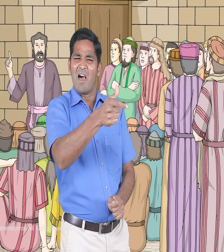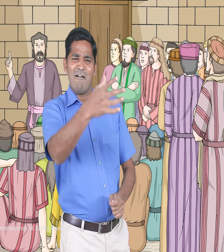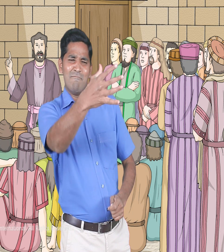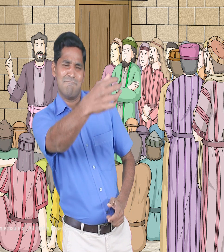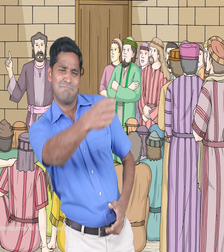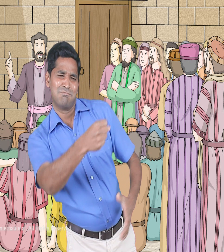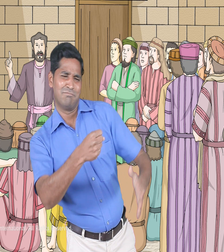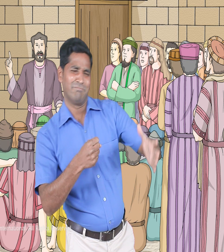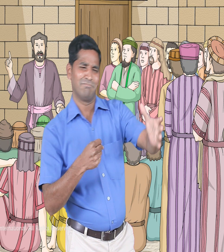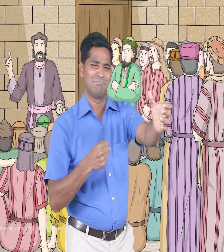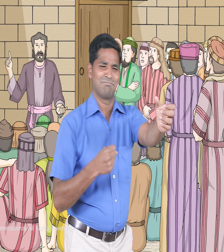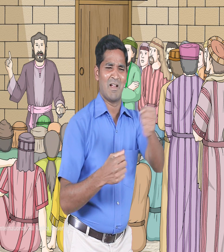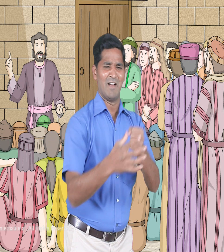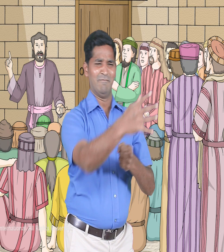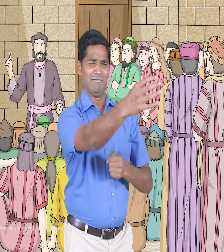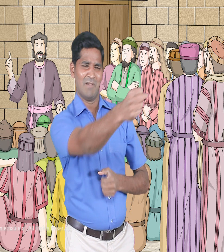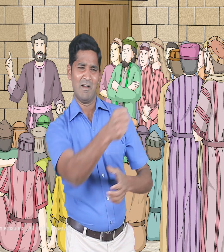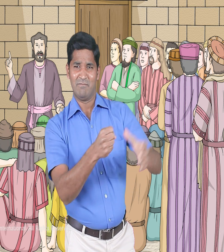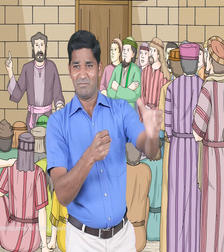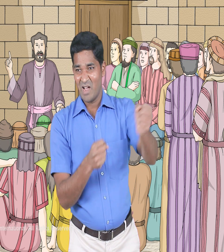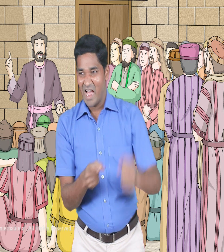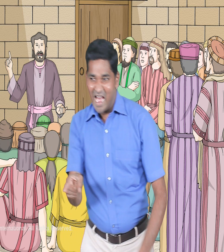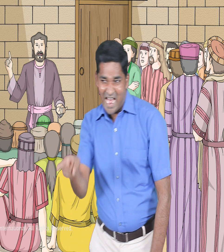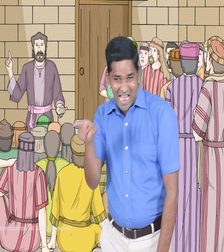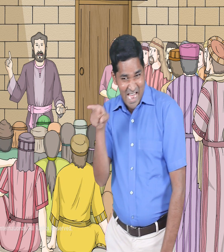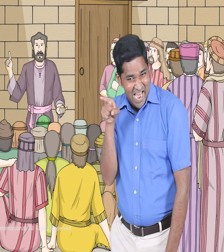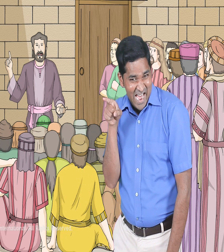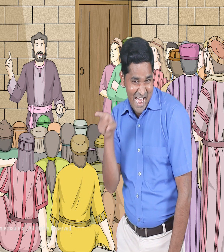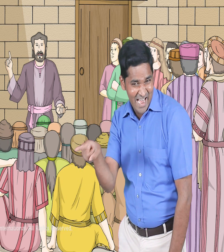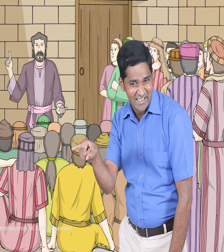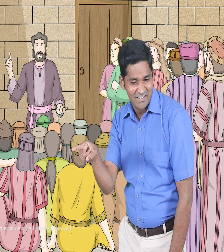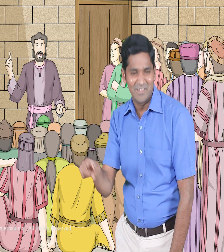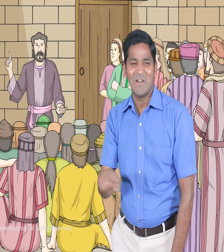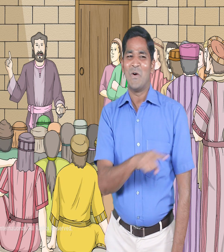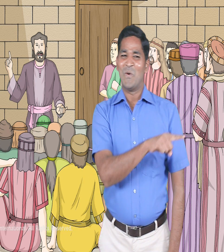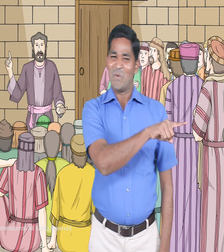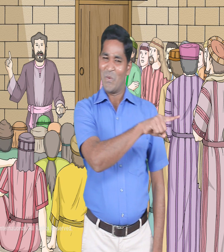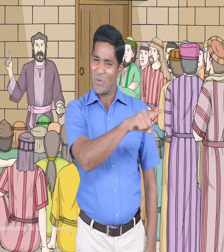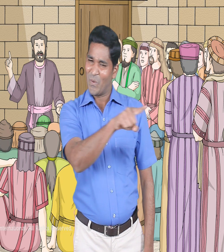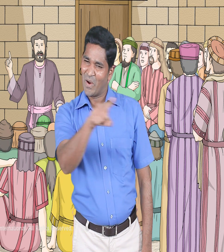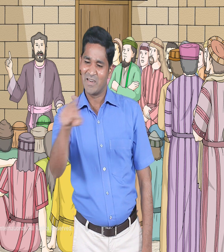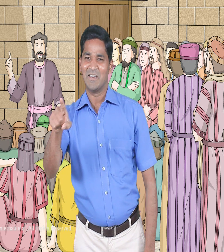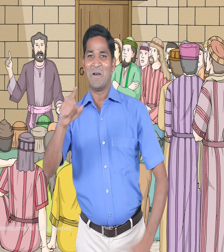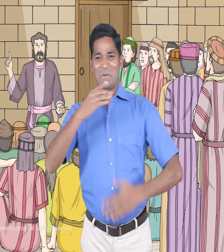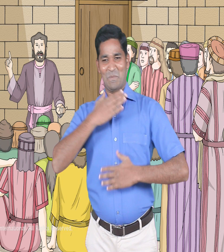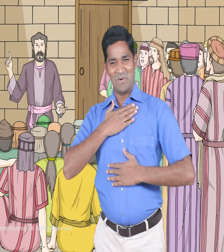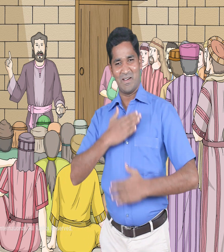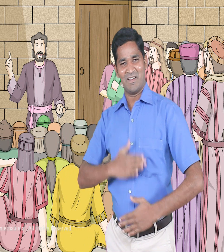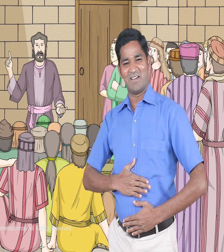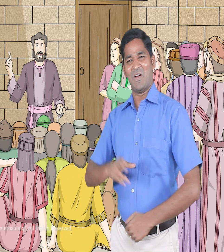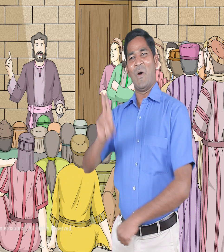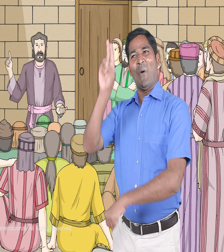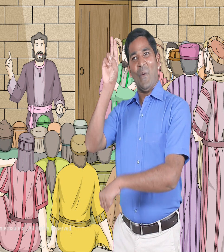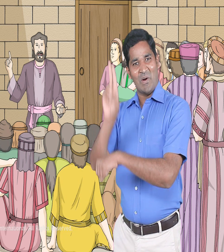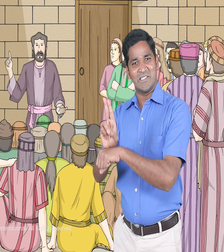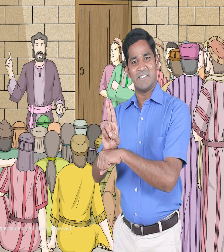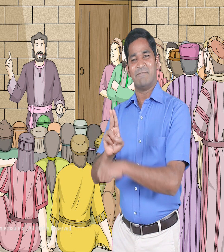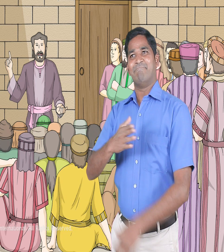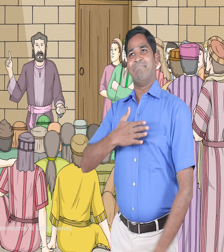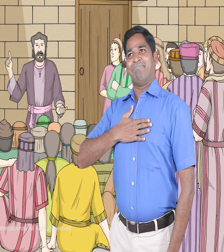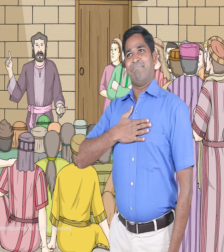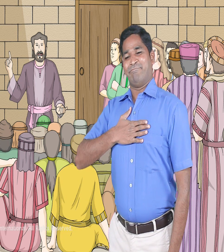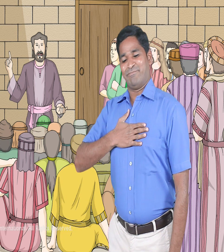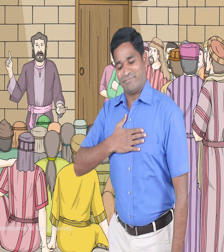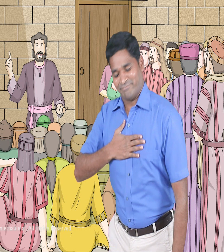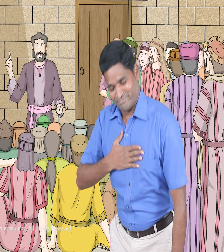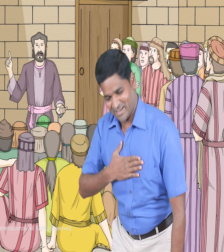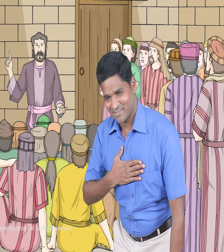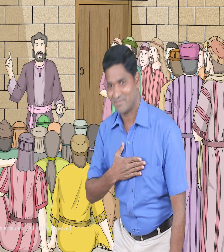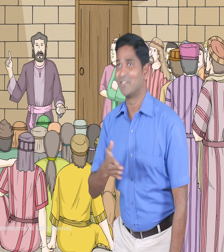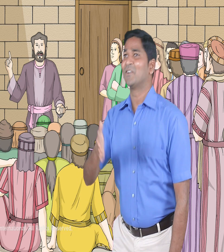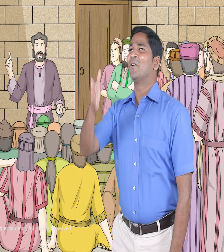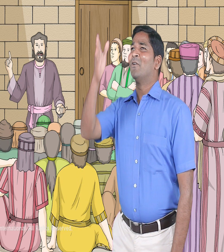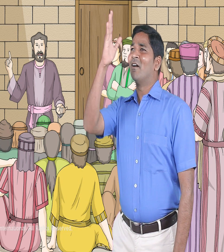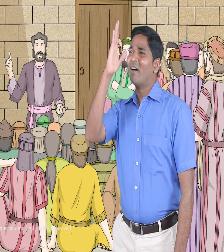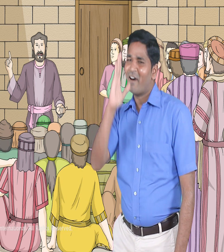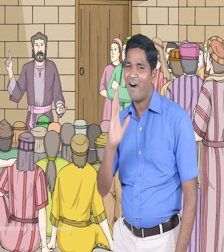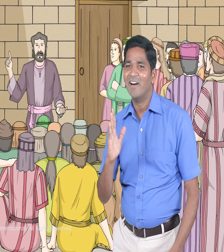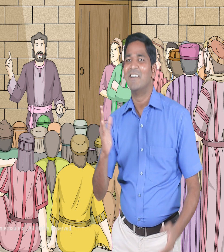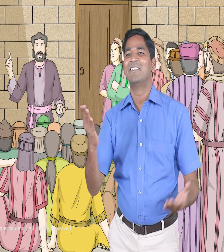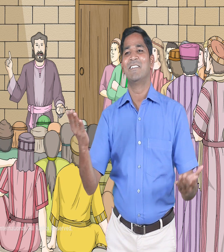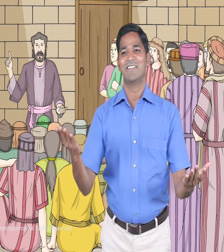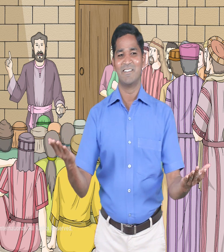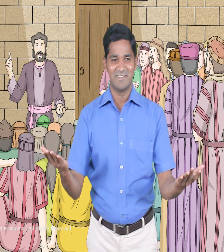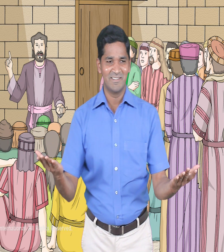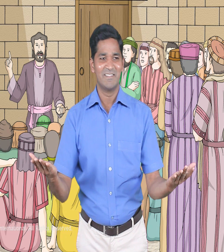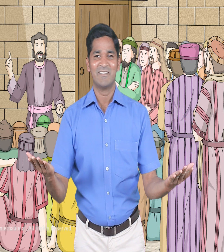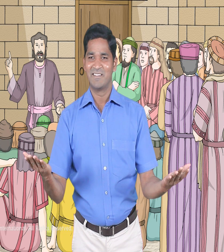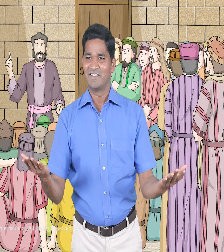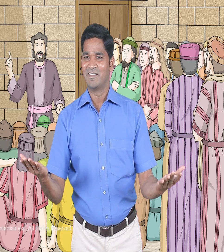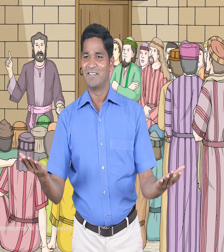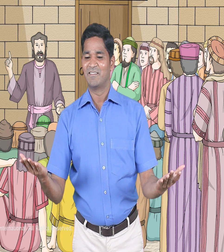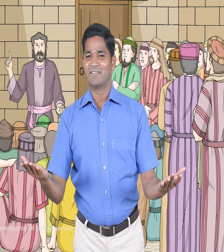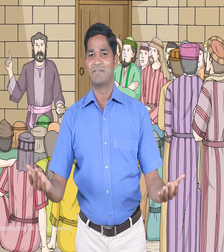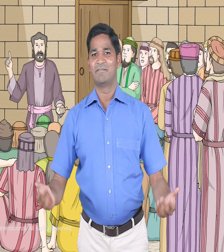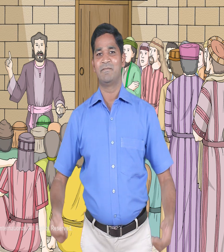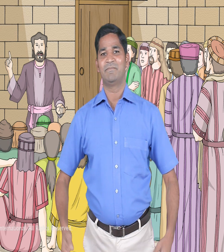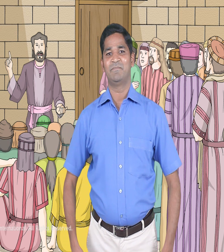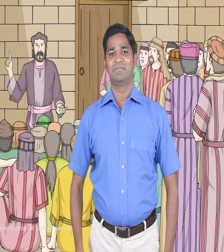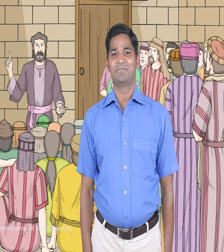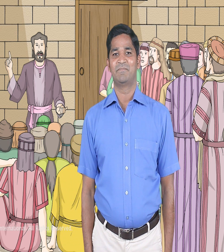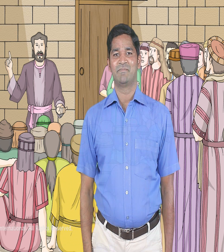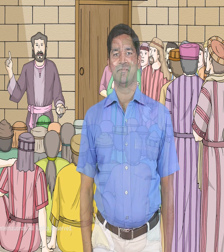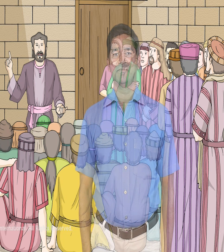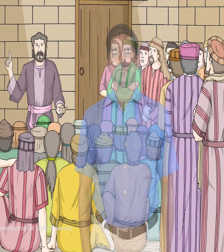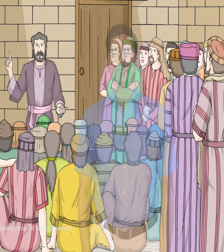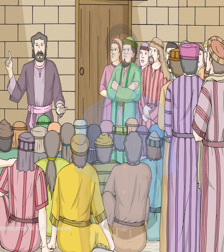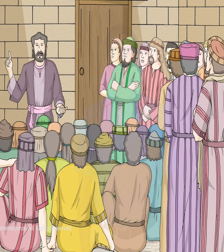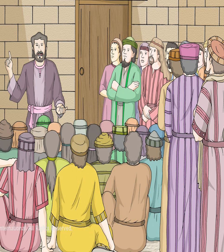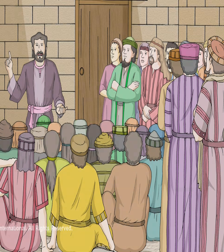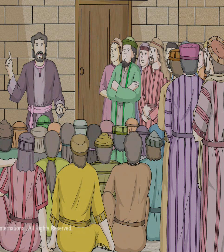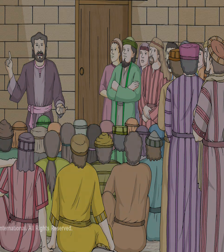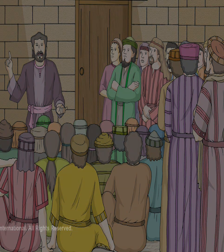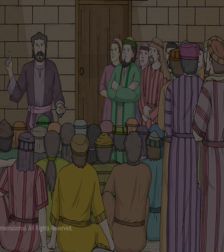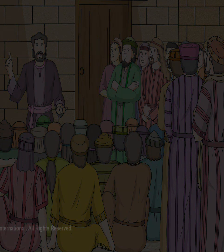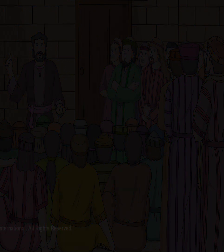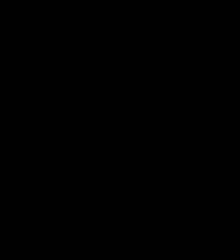Therefore glorify God with your body.